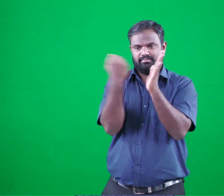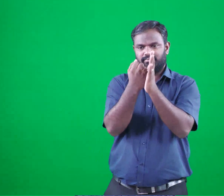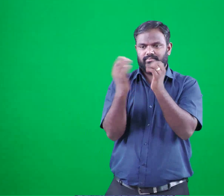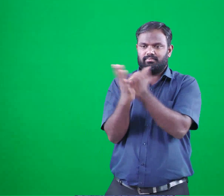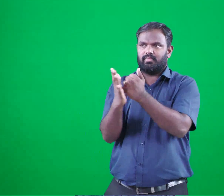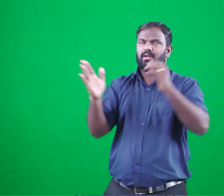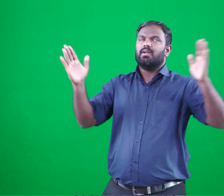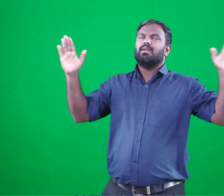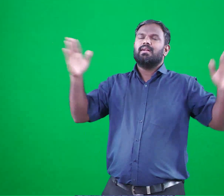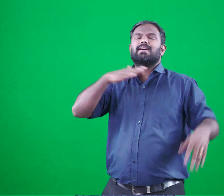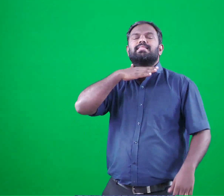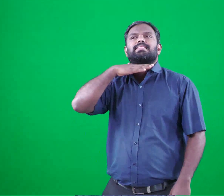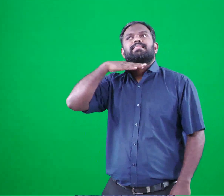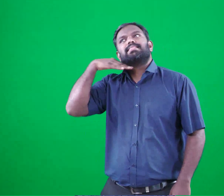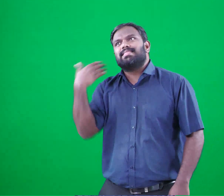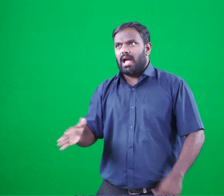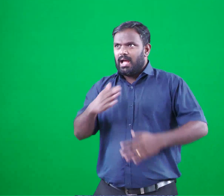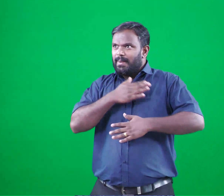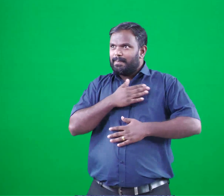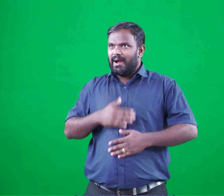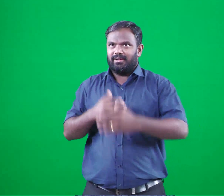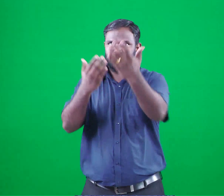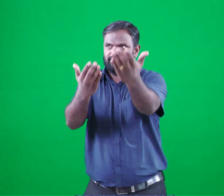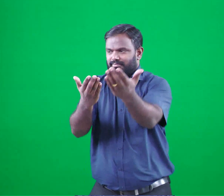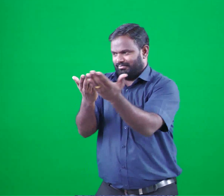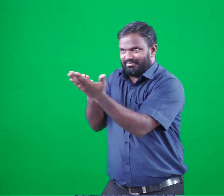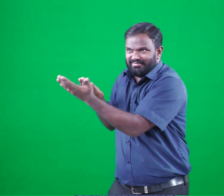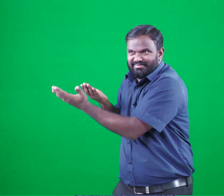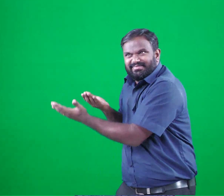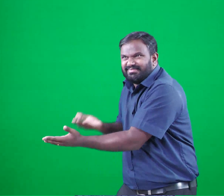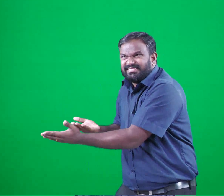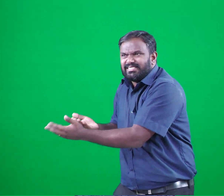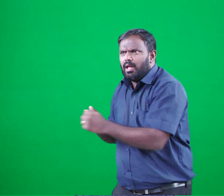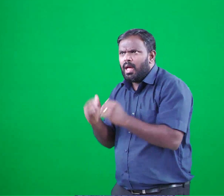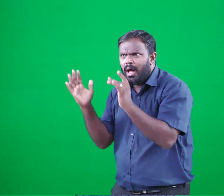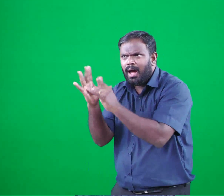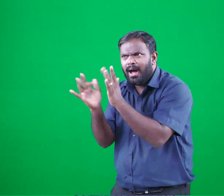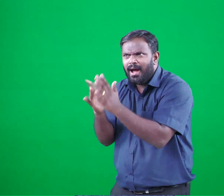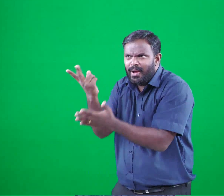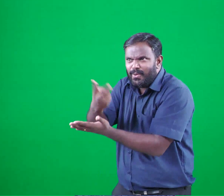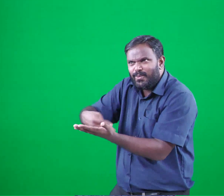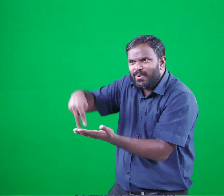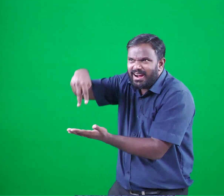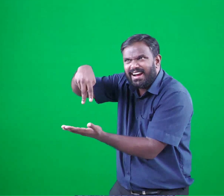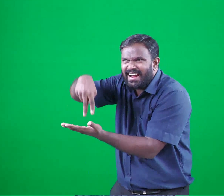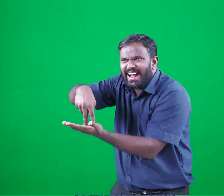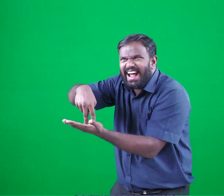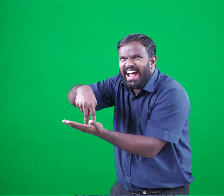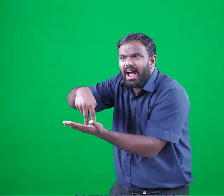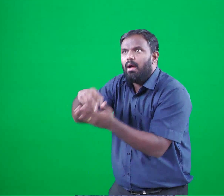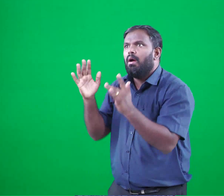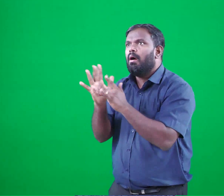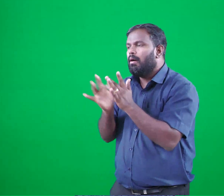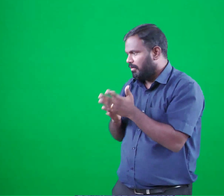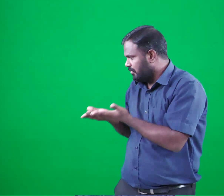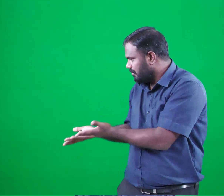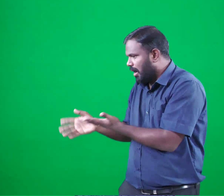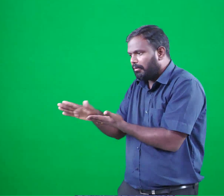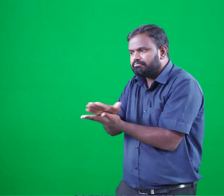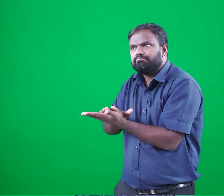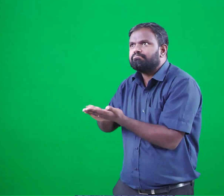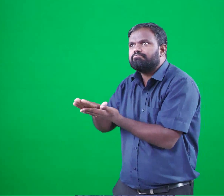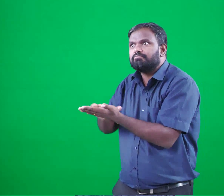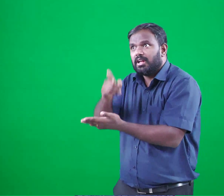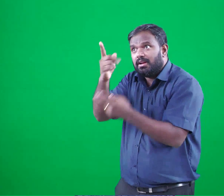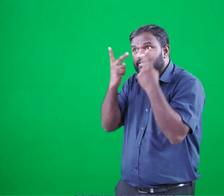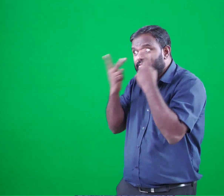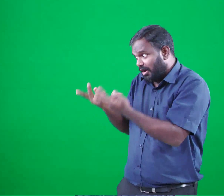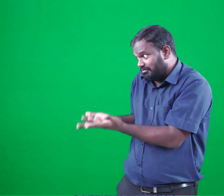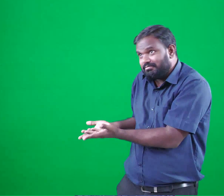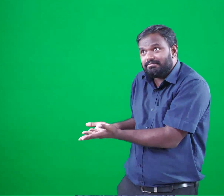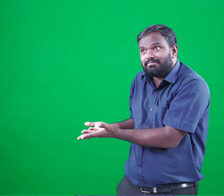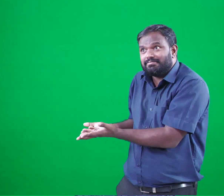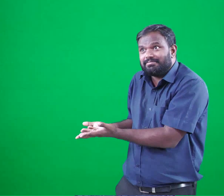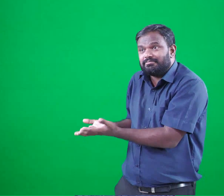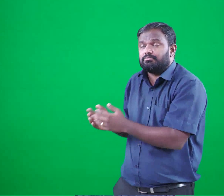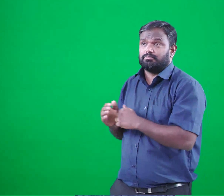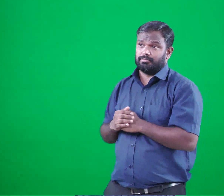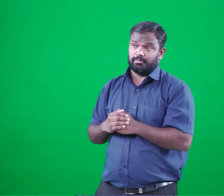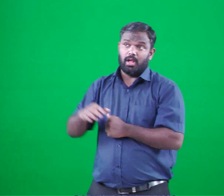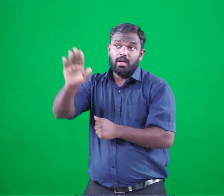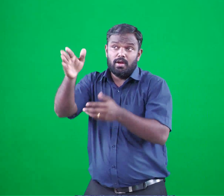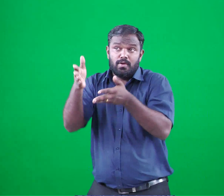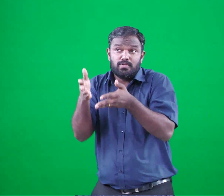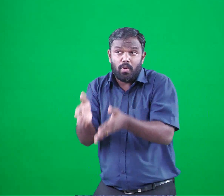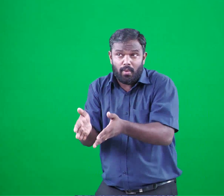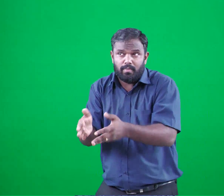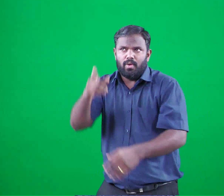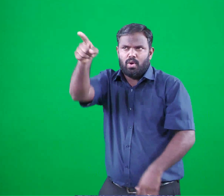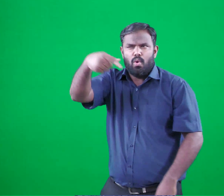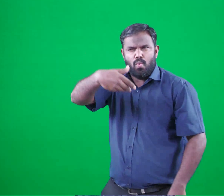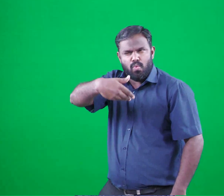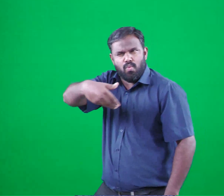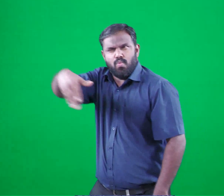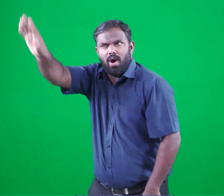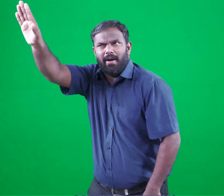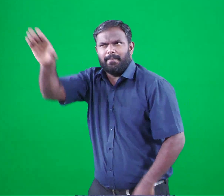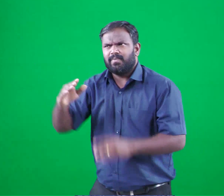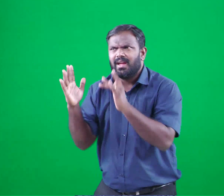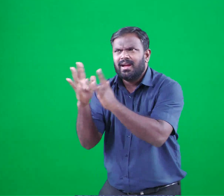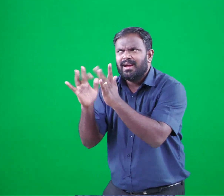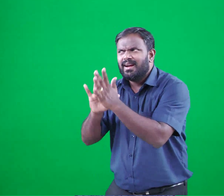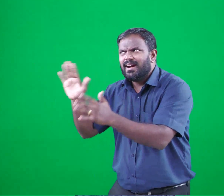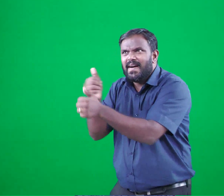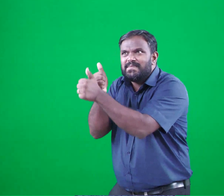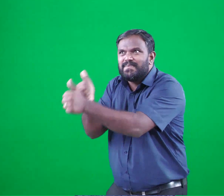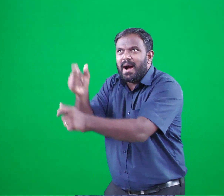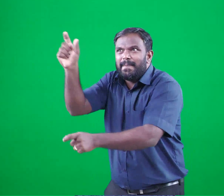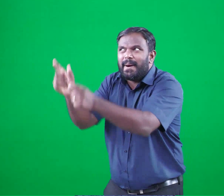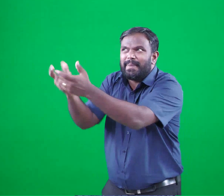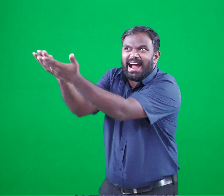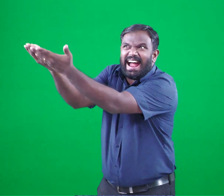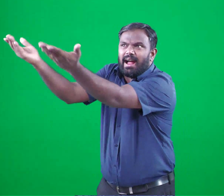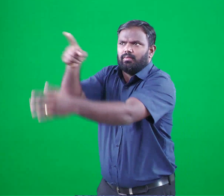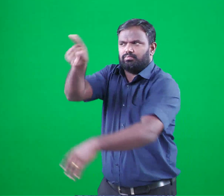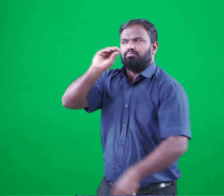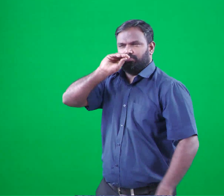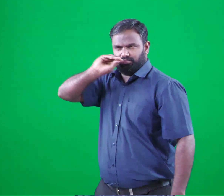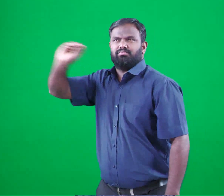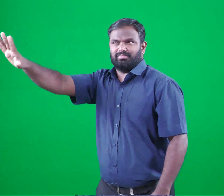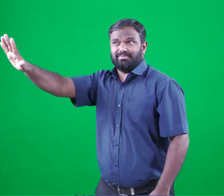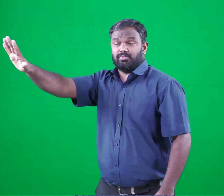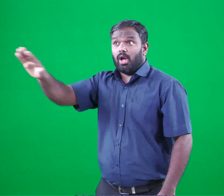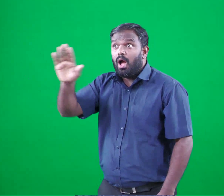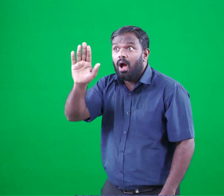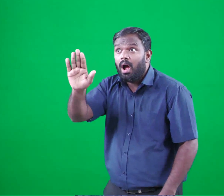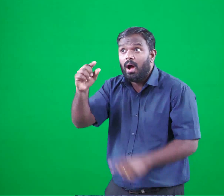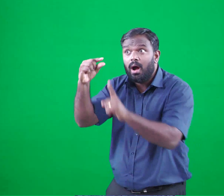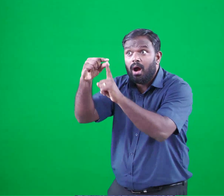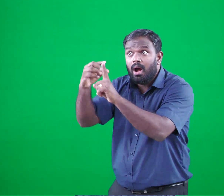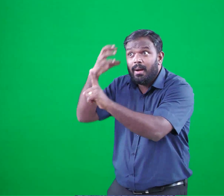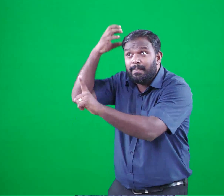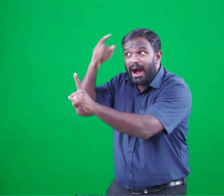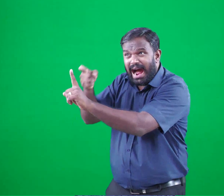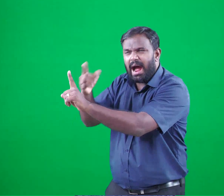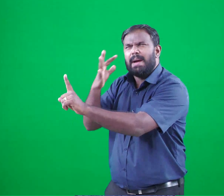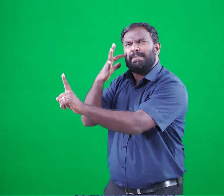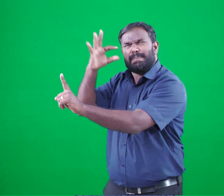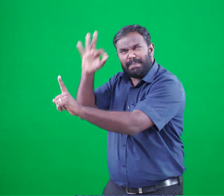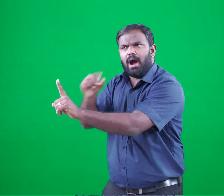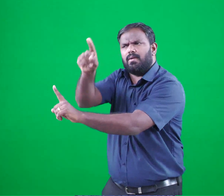He has risen! He is not here! See the place where they put Him.